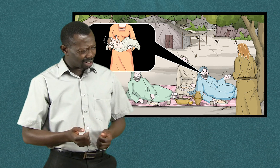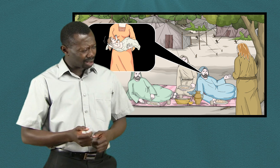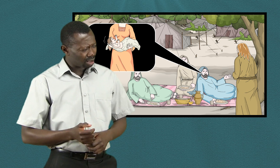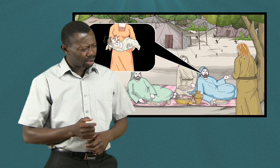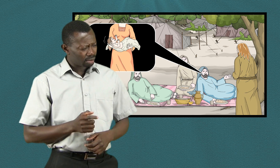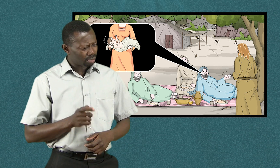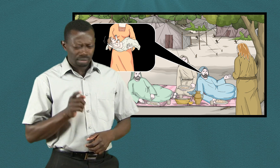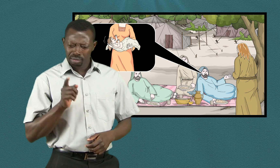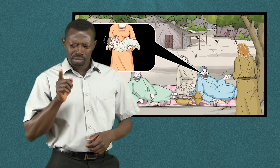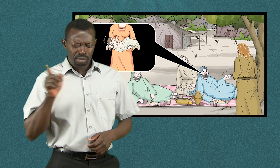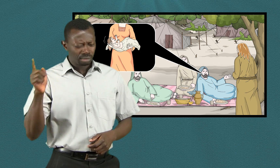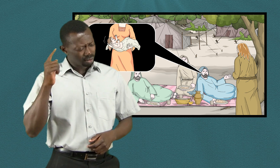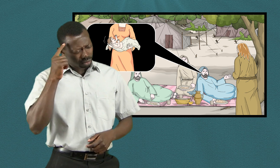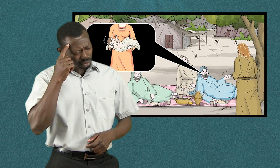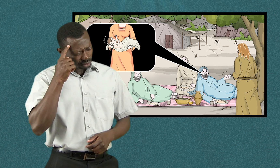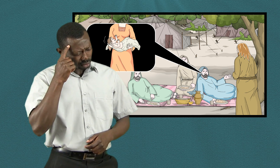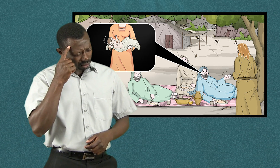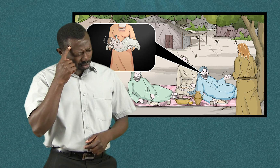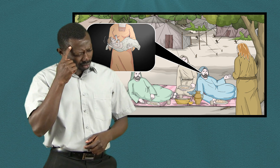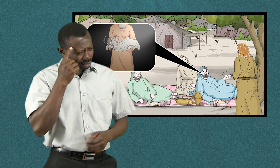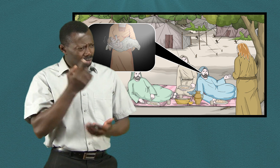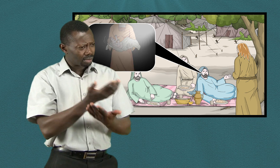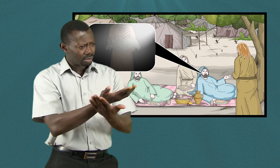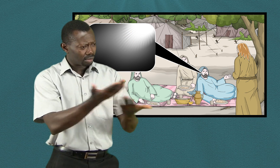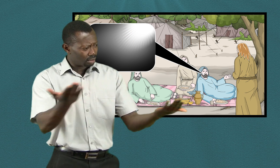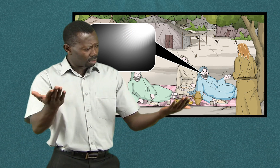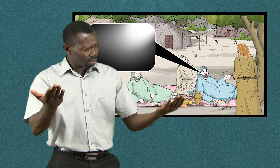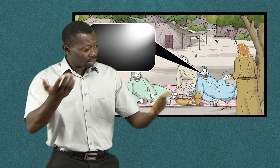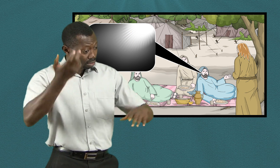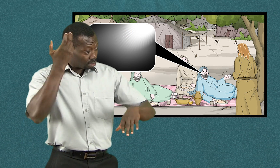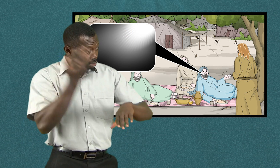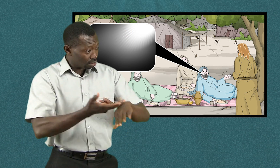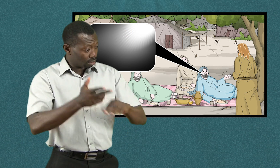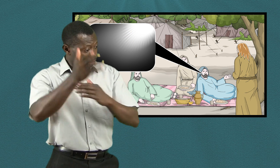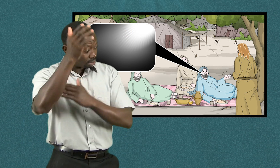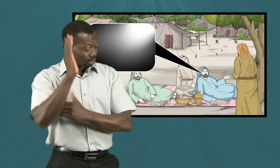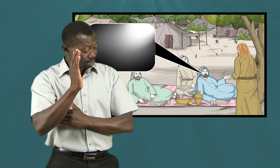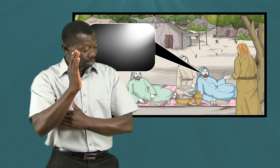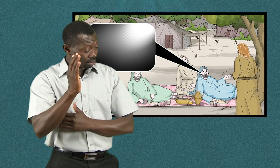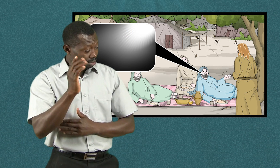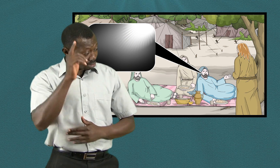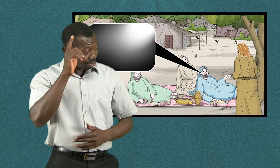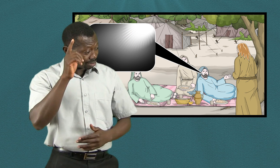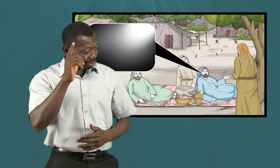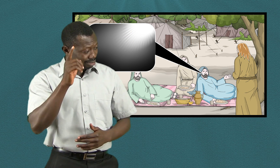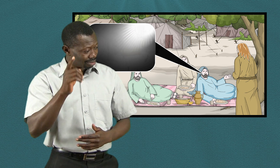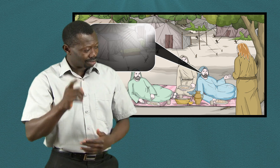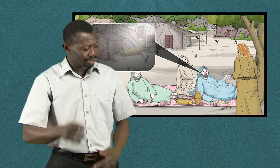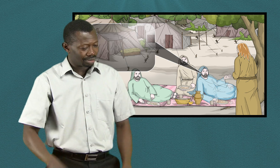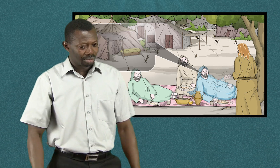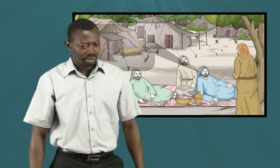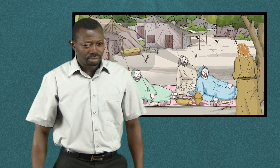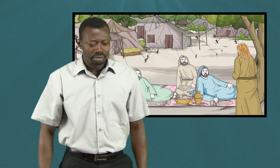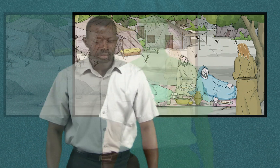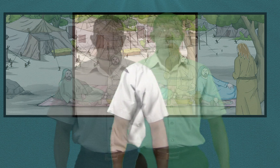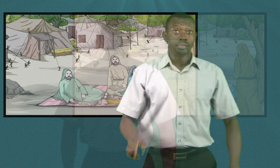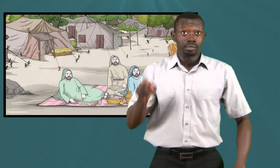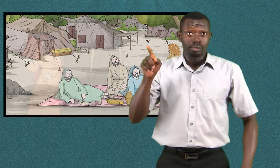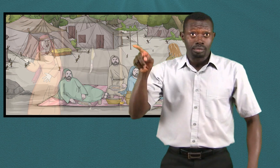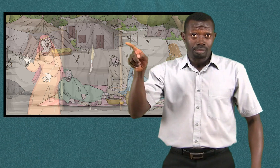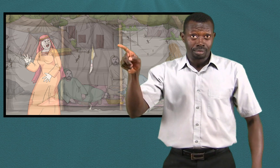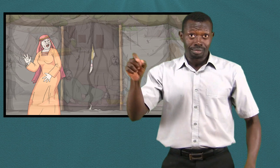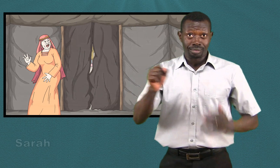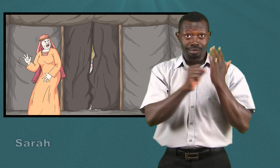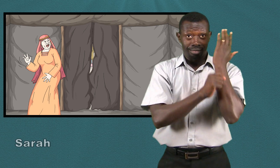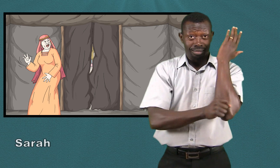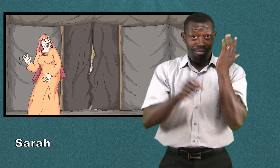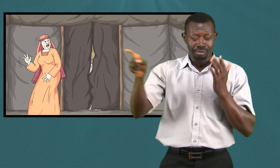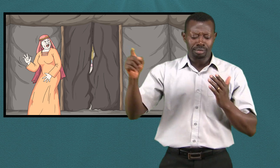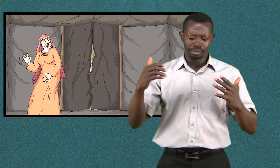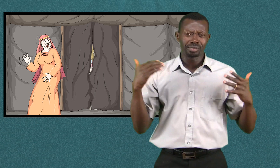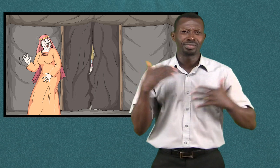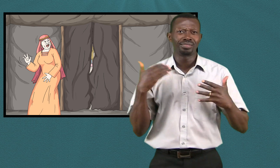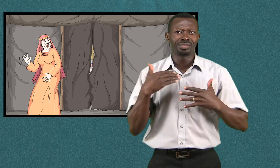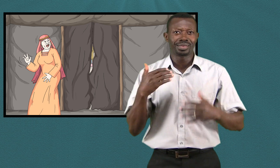Is anything too difficult for the LORD? At the appointed time I will return to you—in about a year—and Sarah will have a son.”